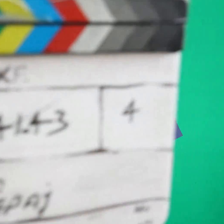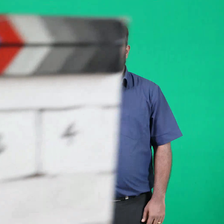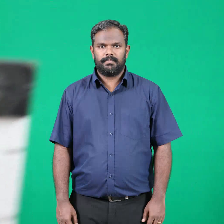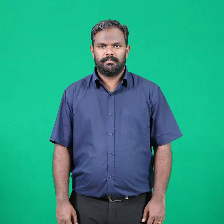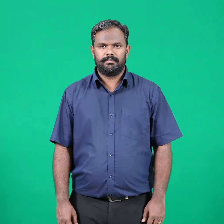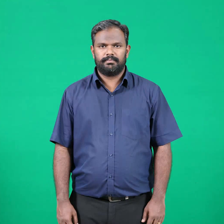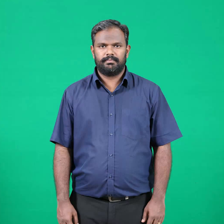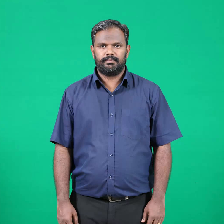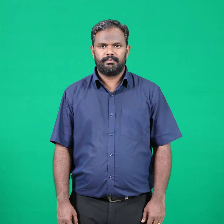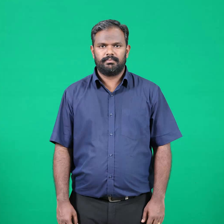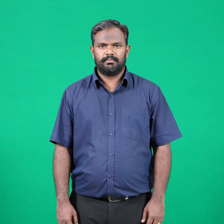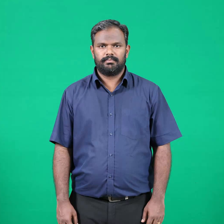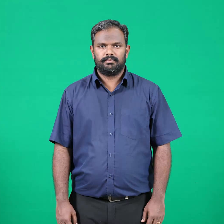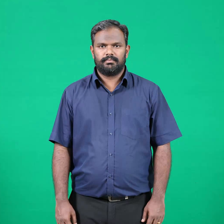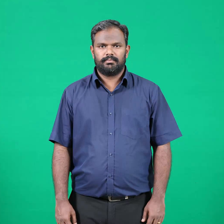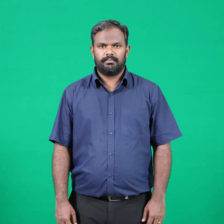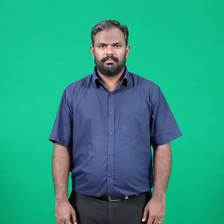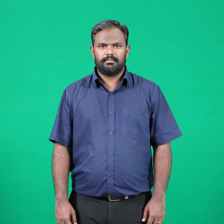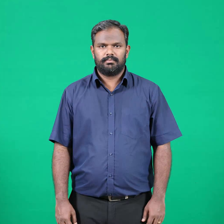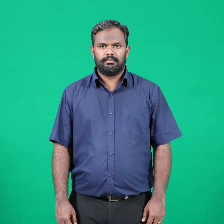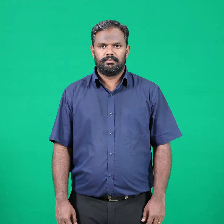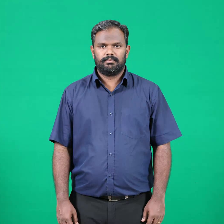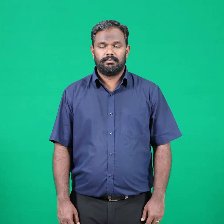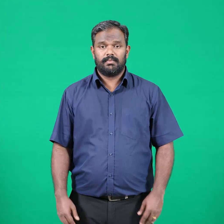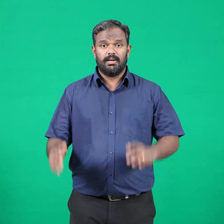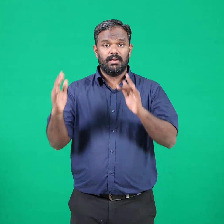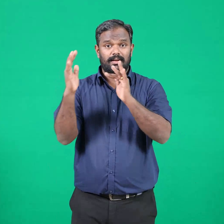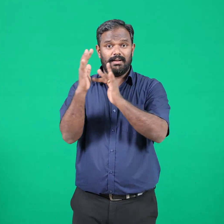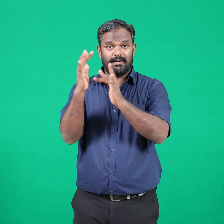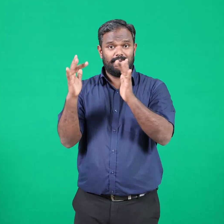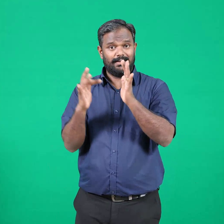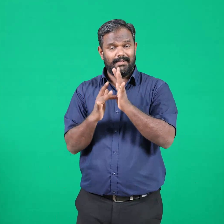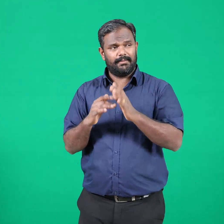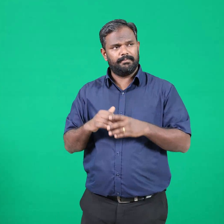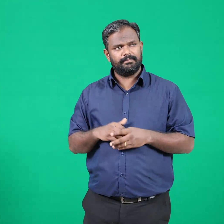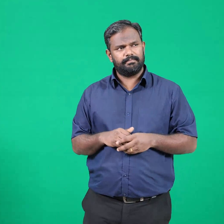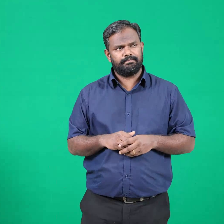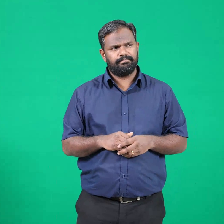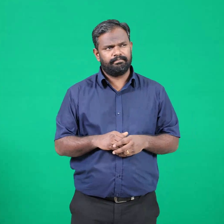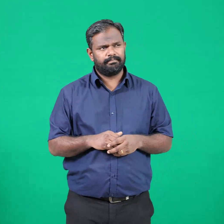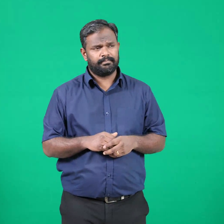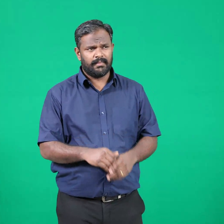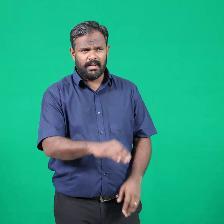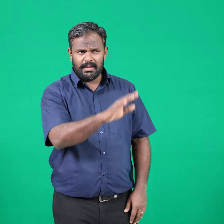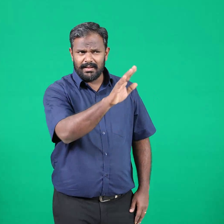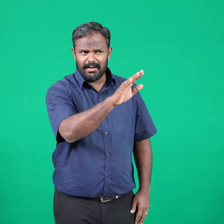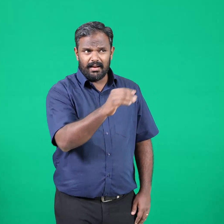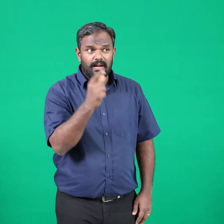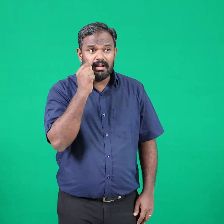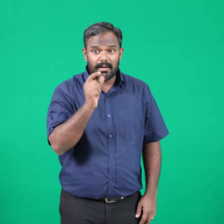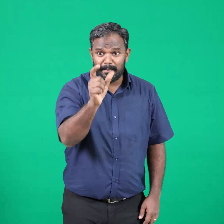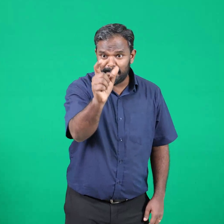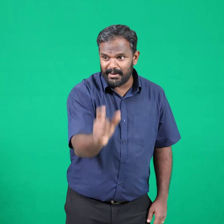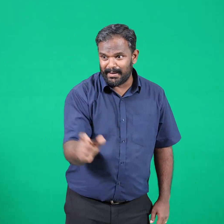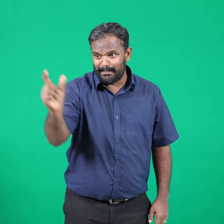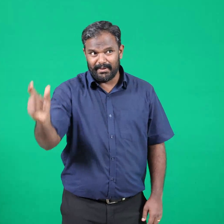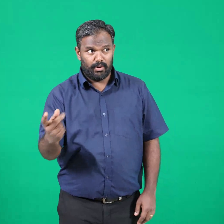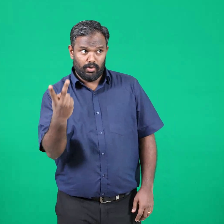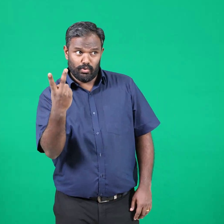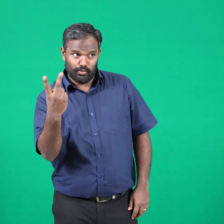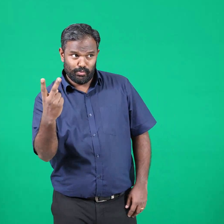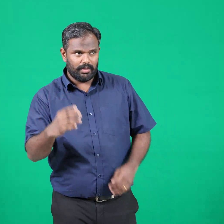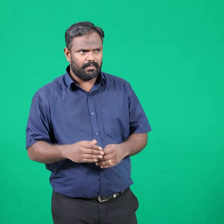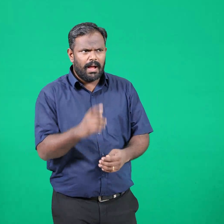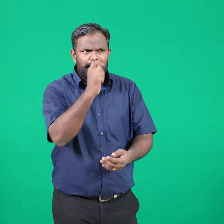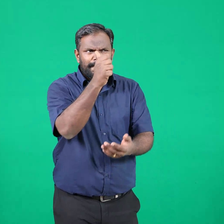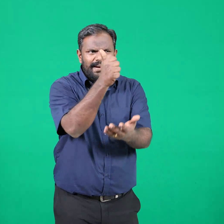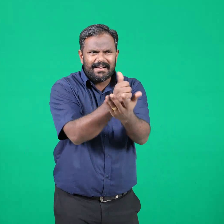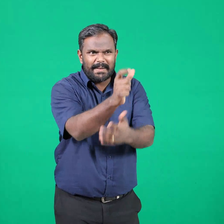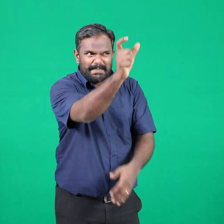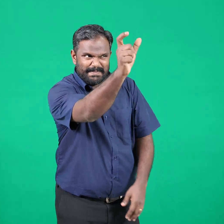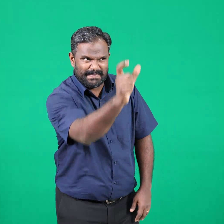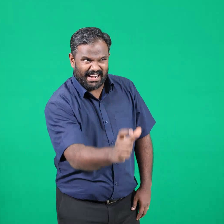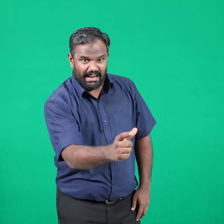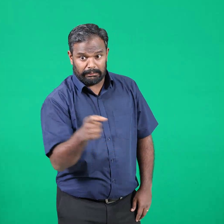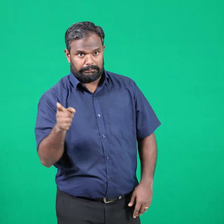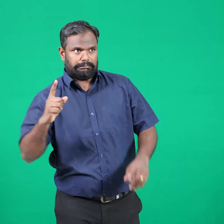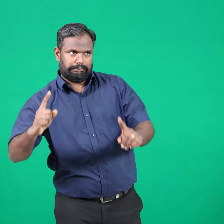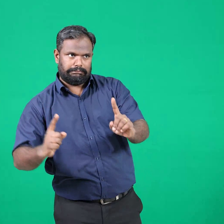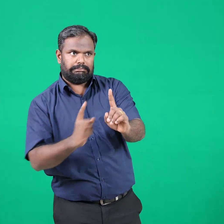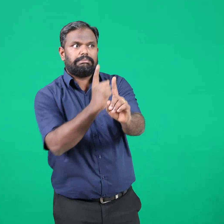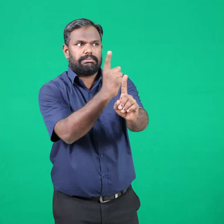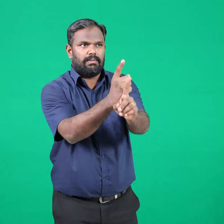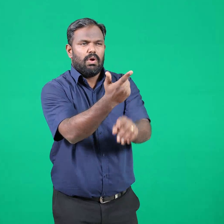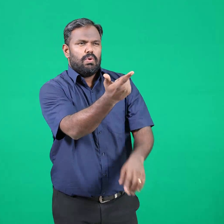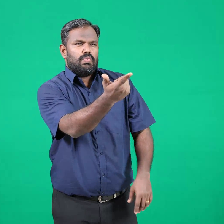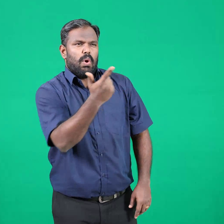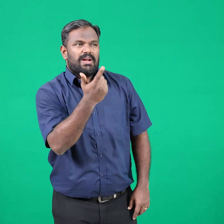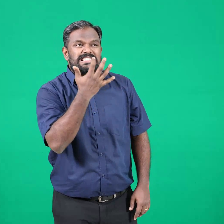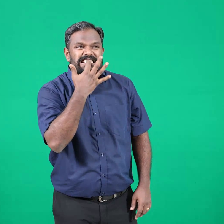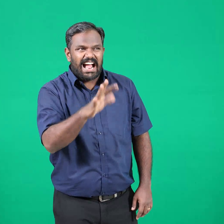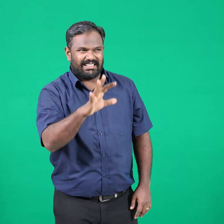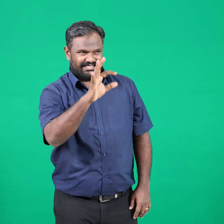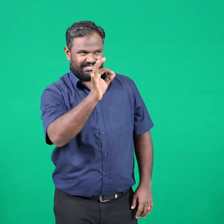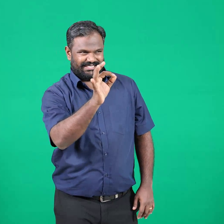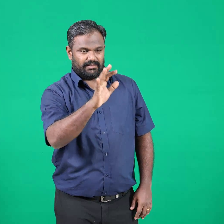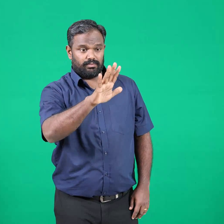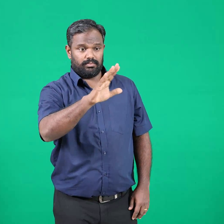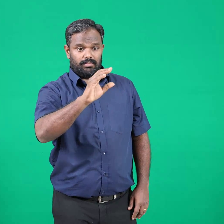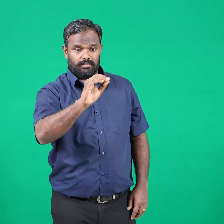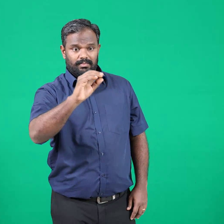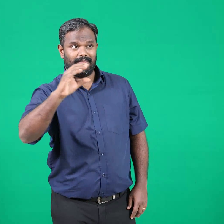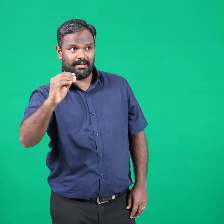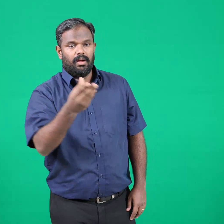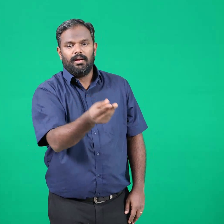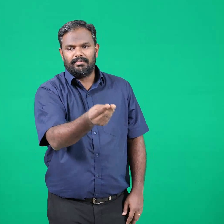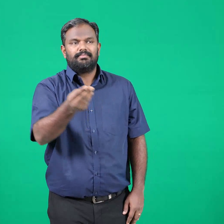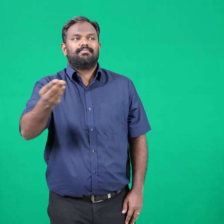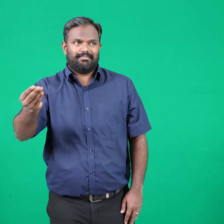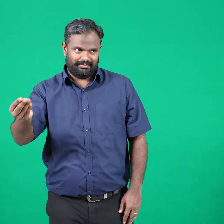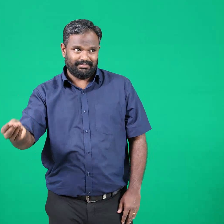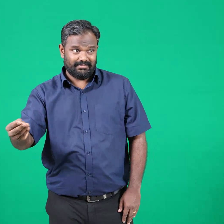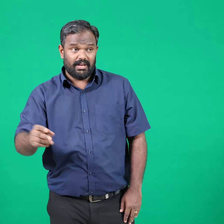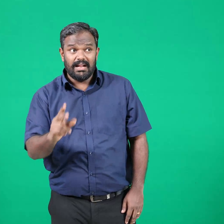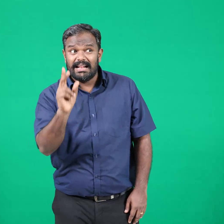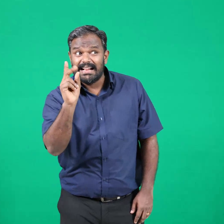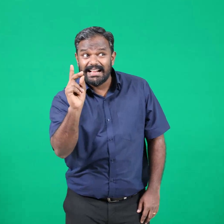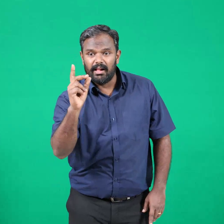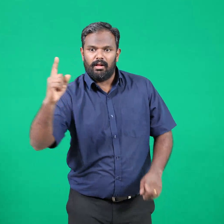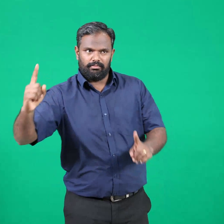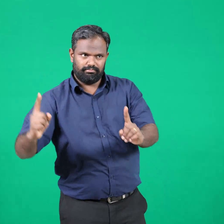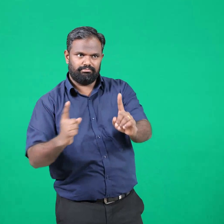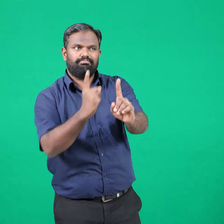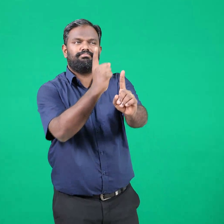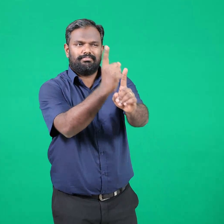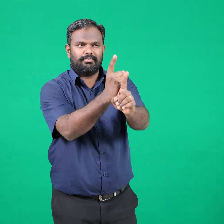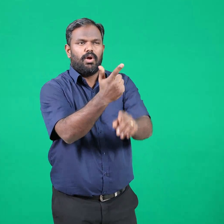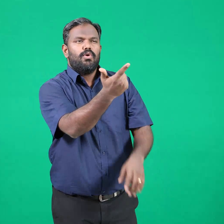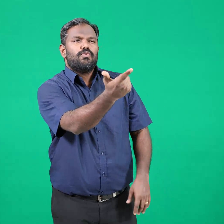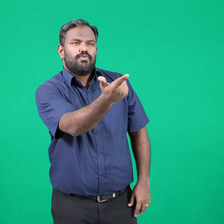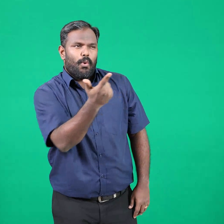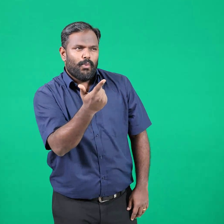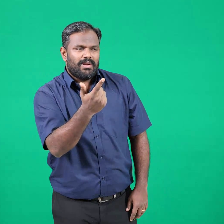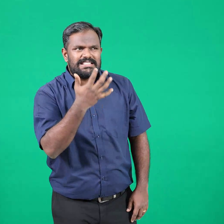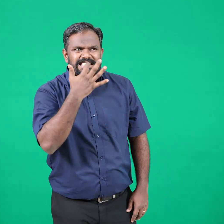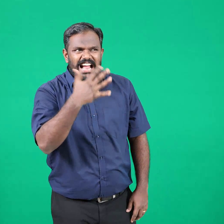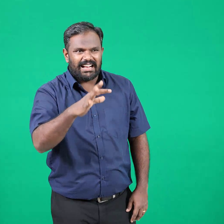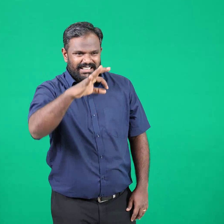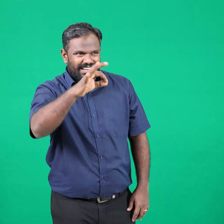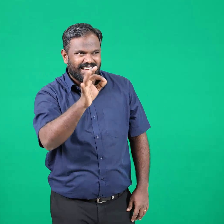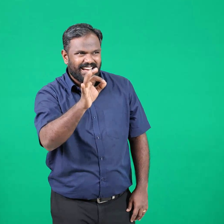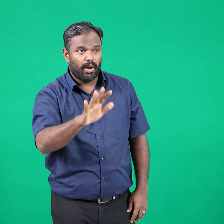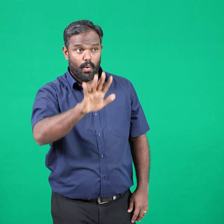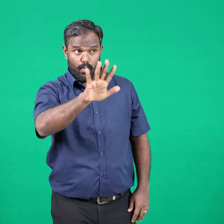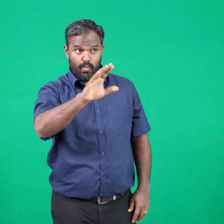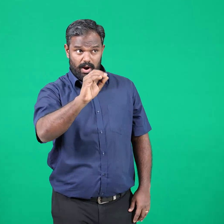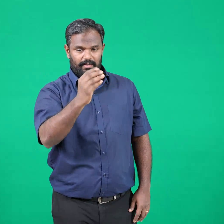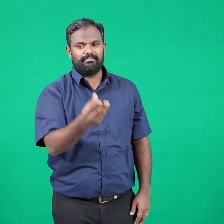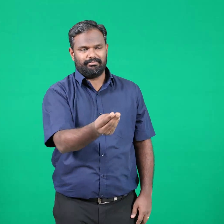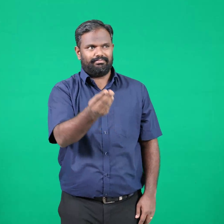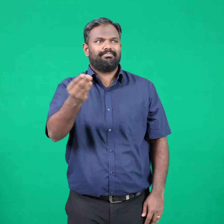"Two men were debtors to a certain moneylender. One owed him five hundred denarii, and the other fifty.